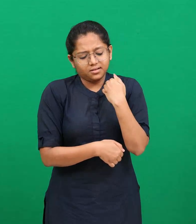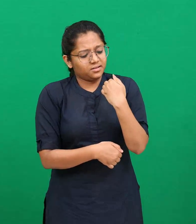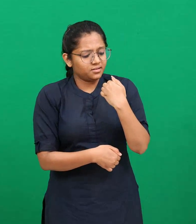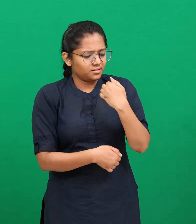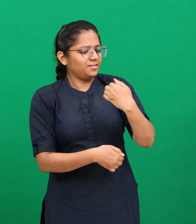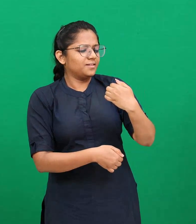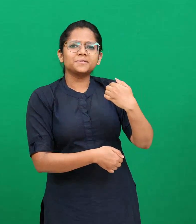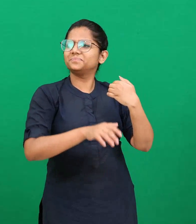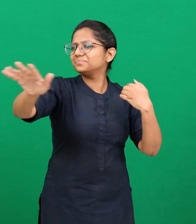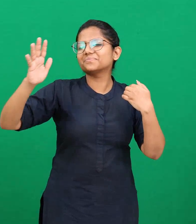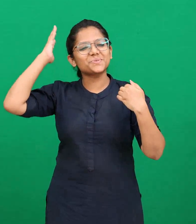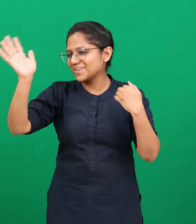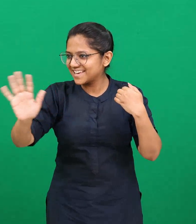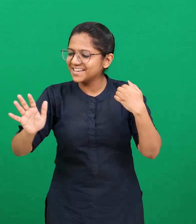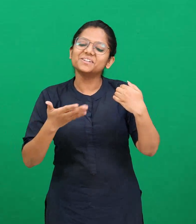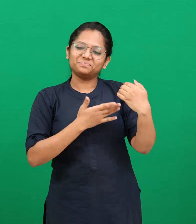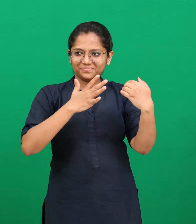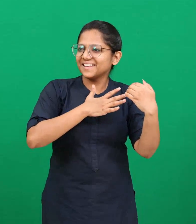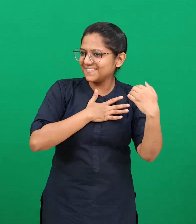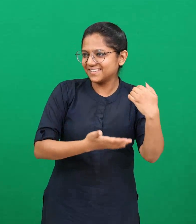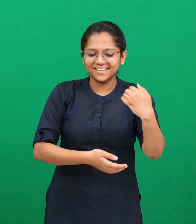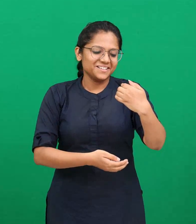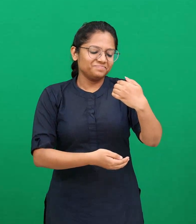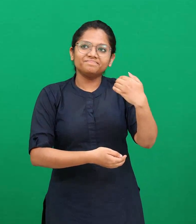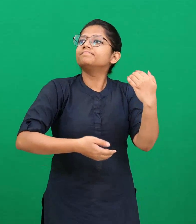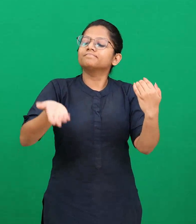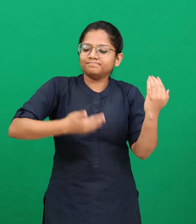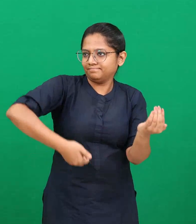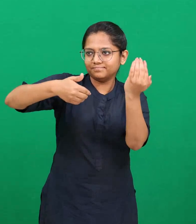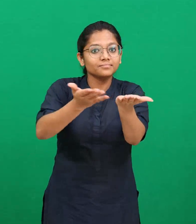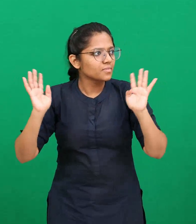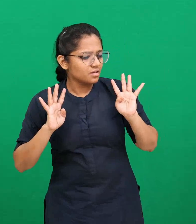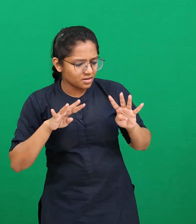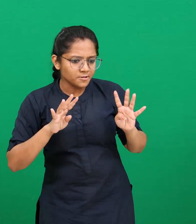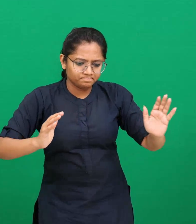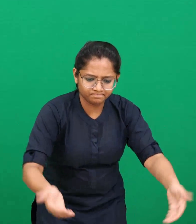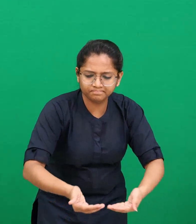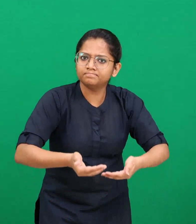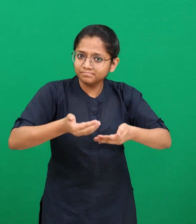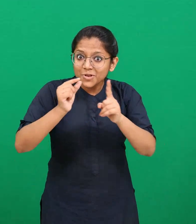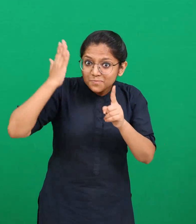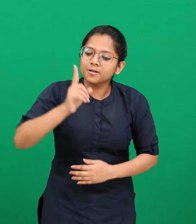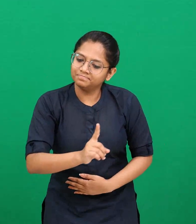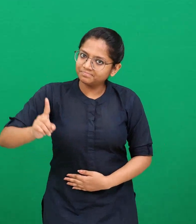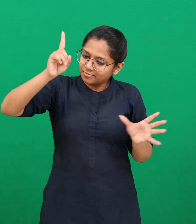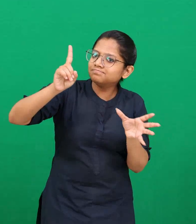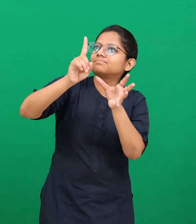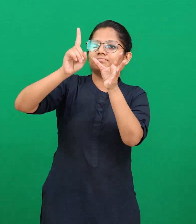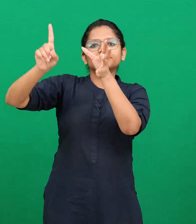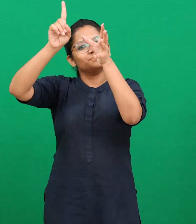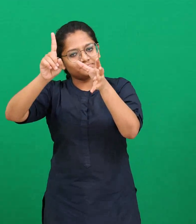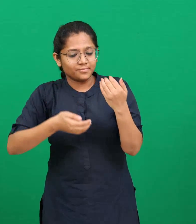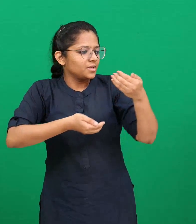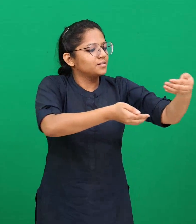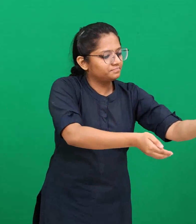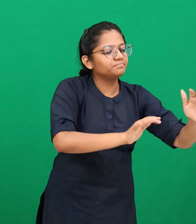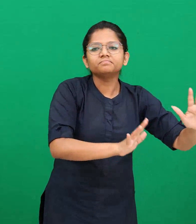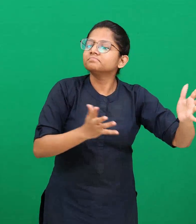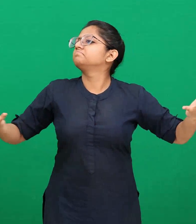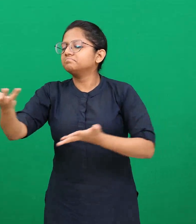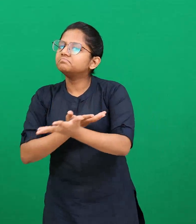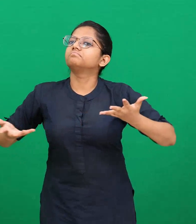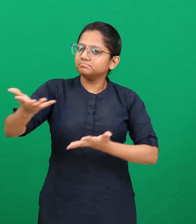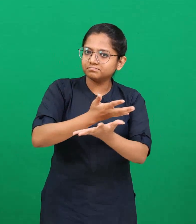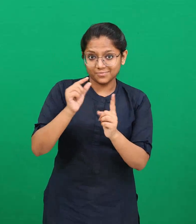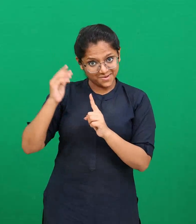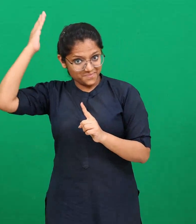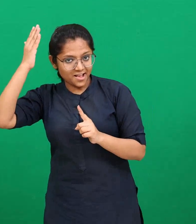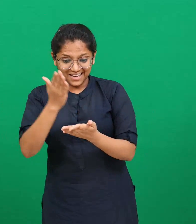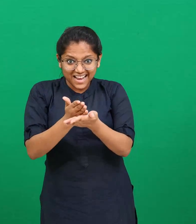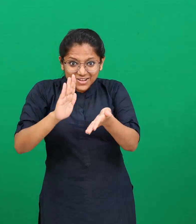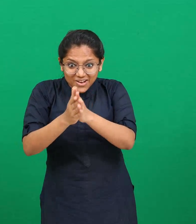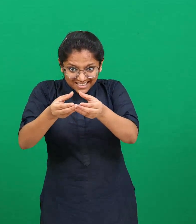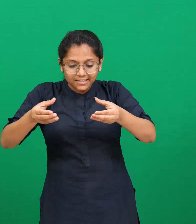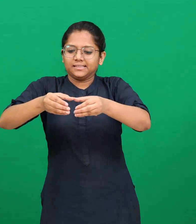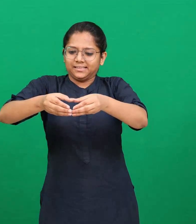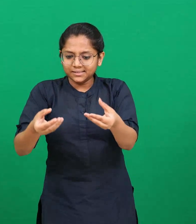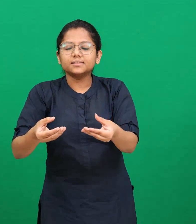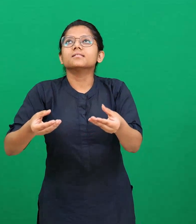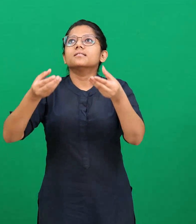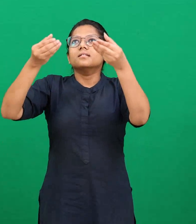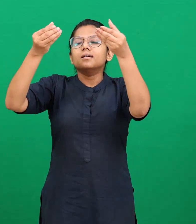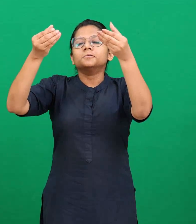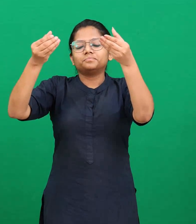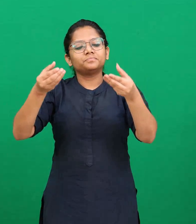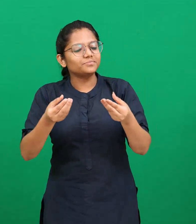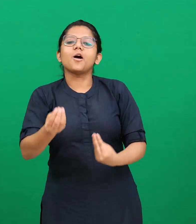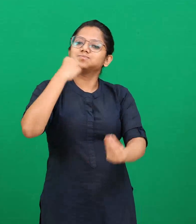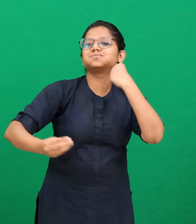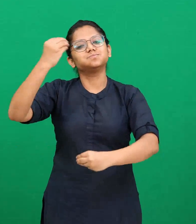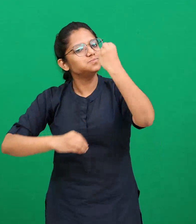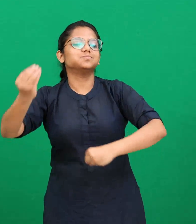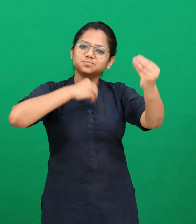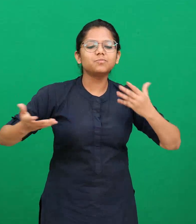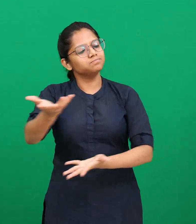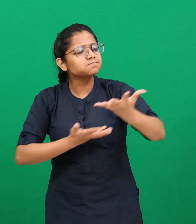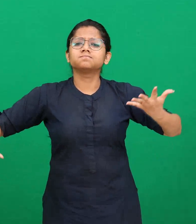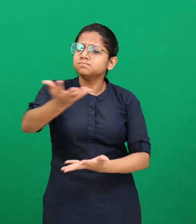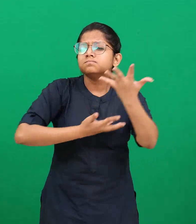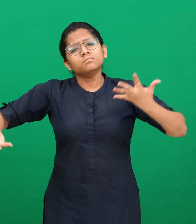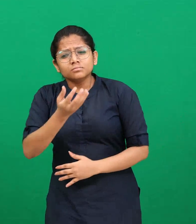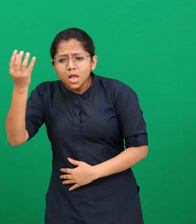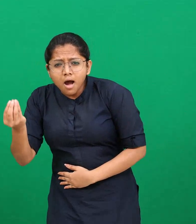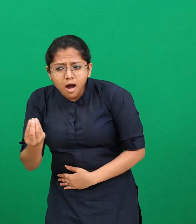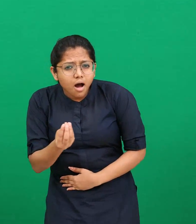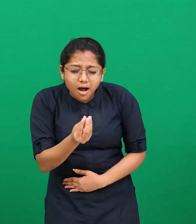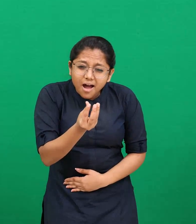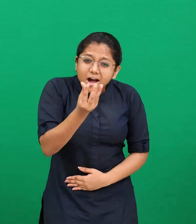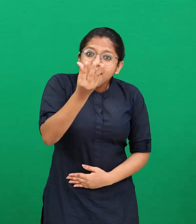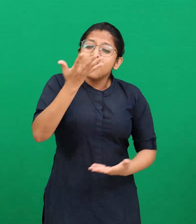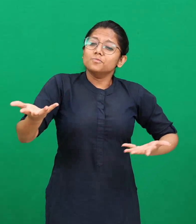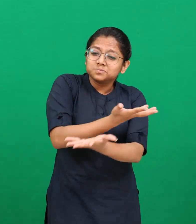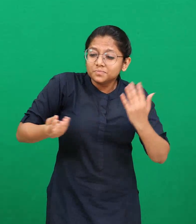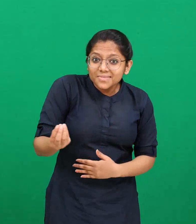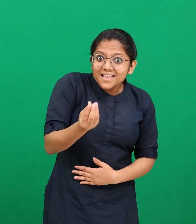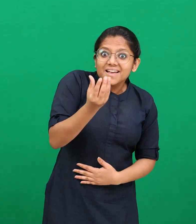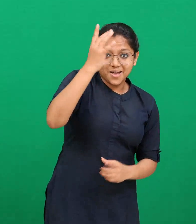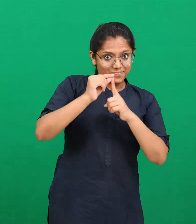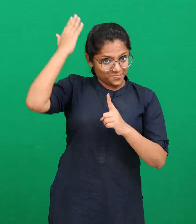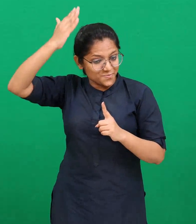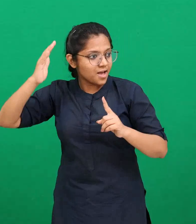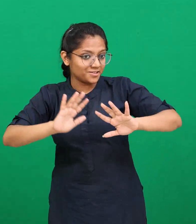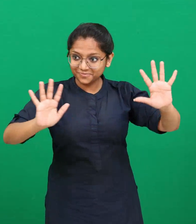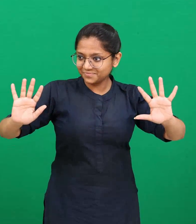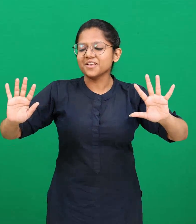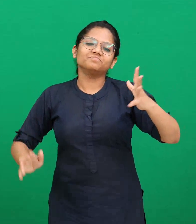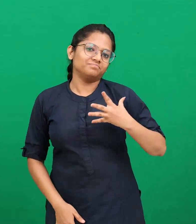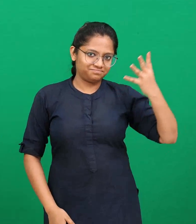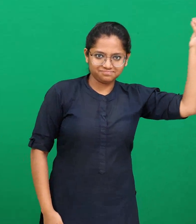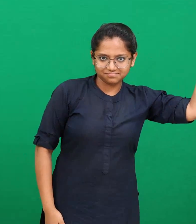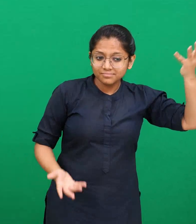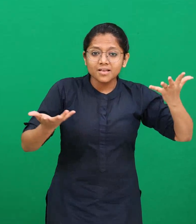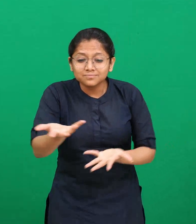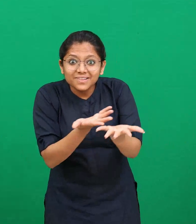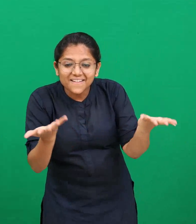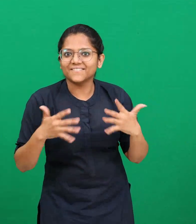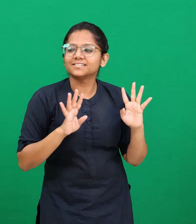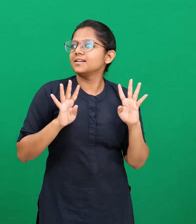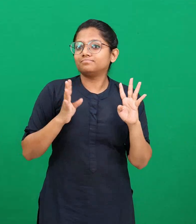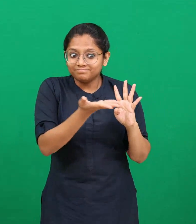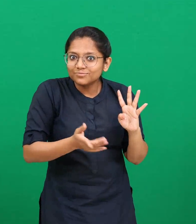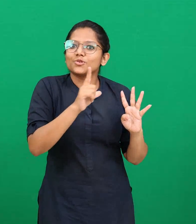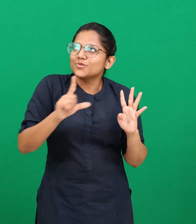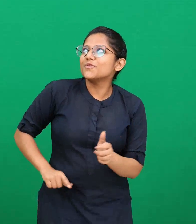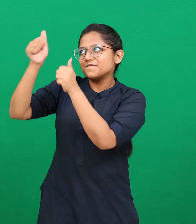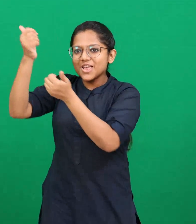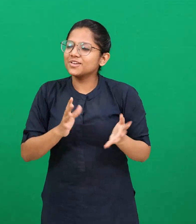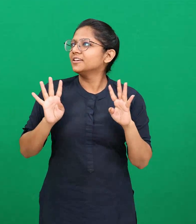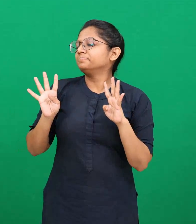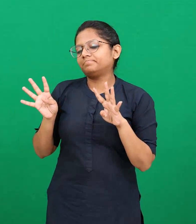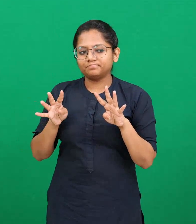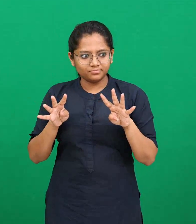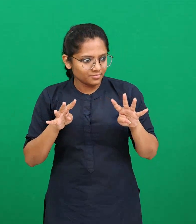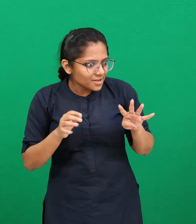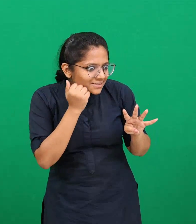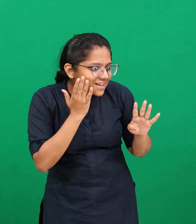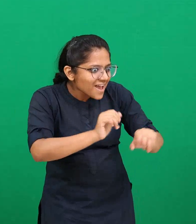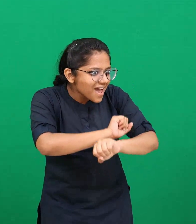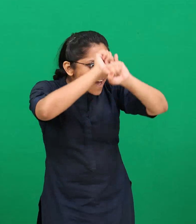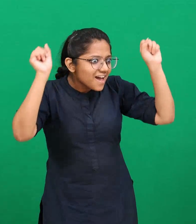he said. " He is still alive!" Then Paul went back upstairs, broke bread, and ate. And after speaking until daybreak, he departed.